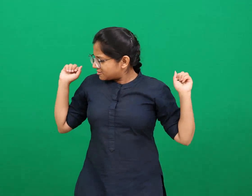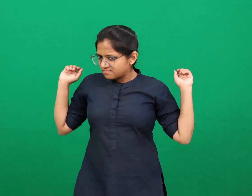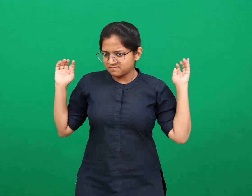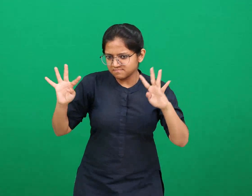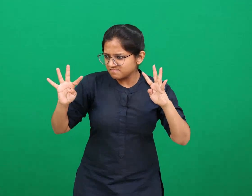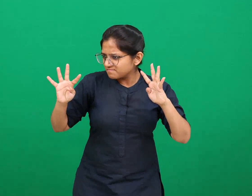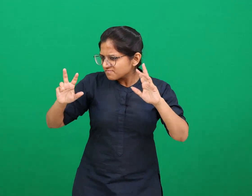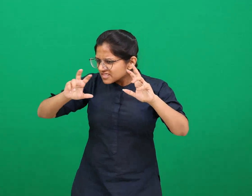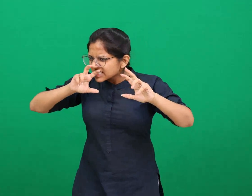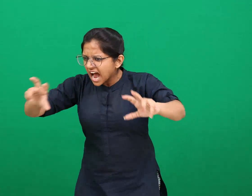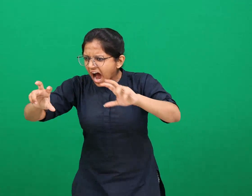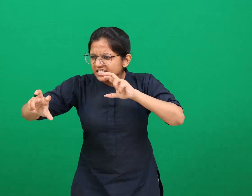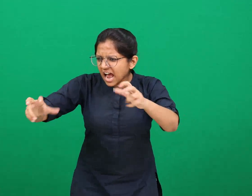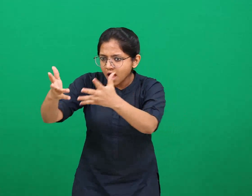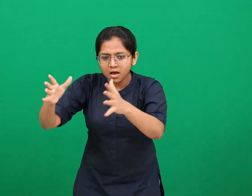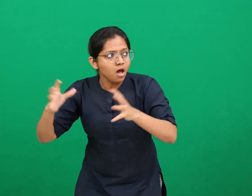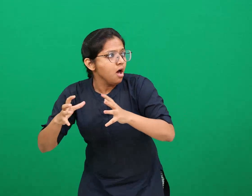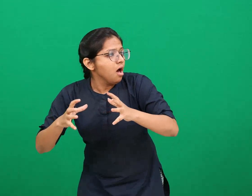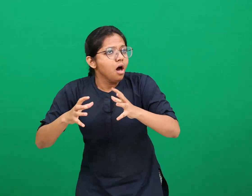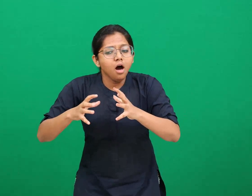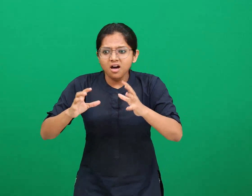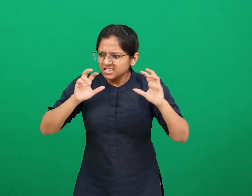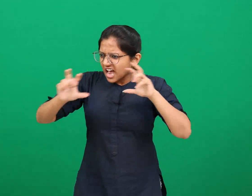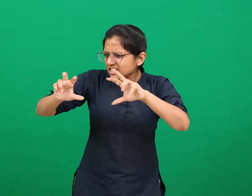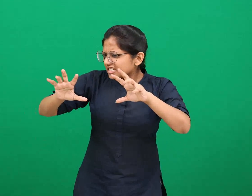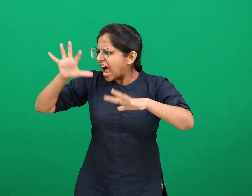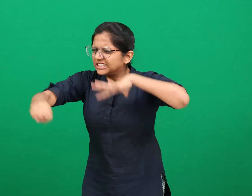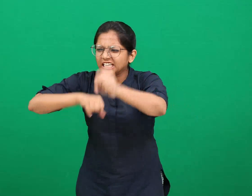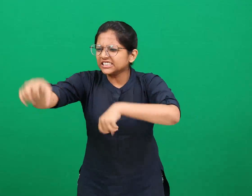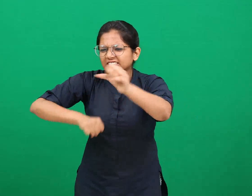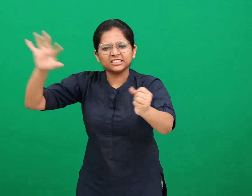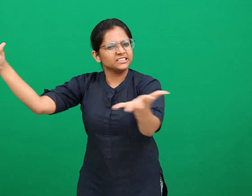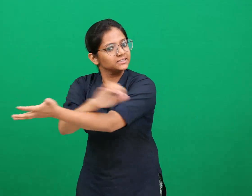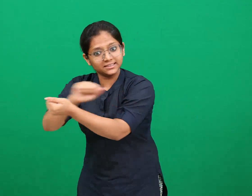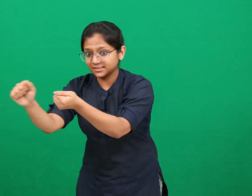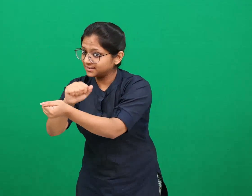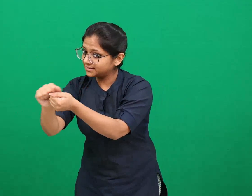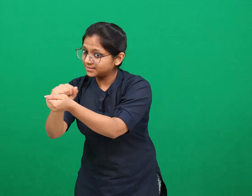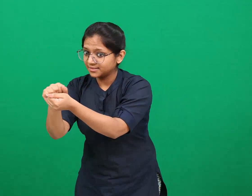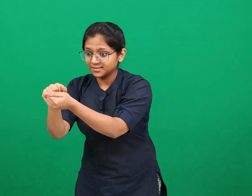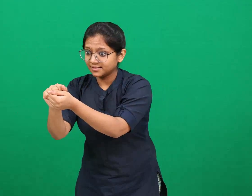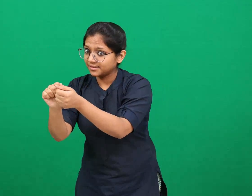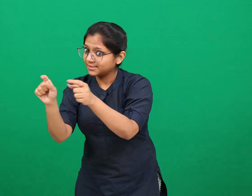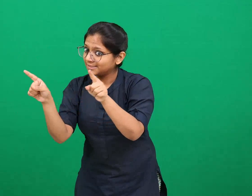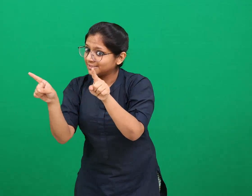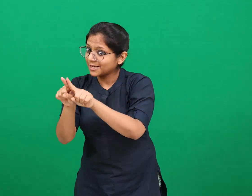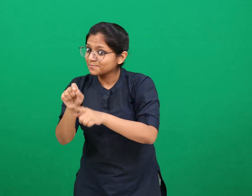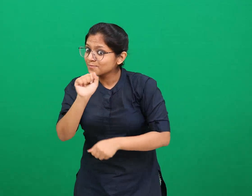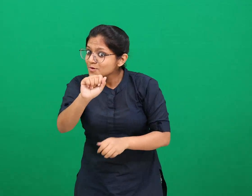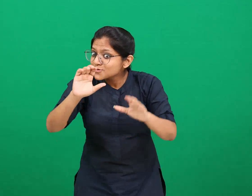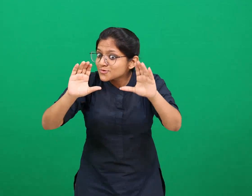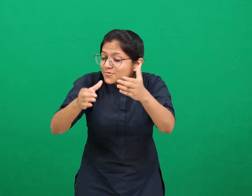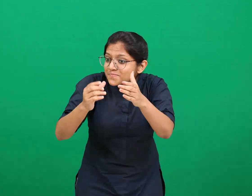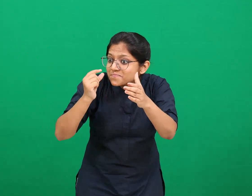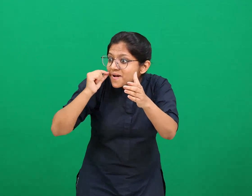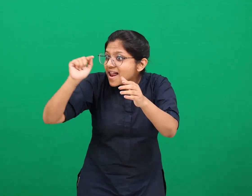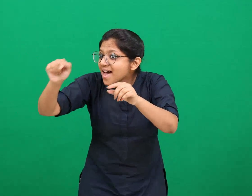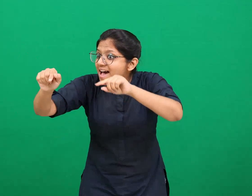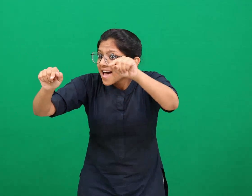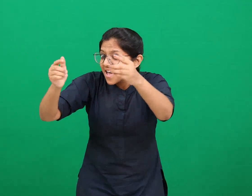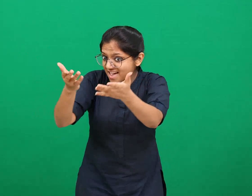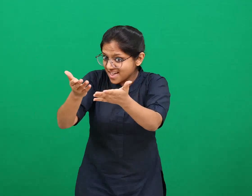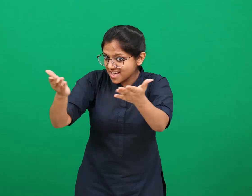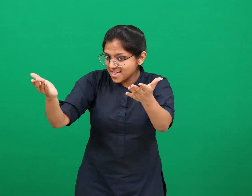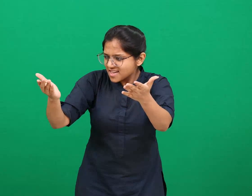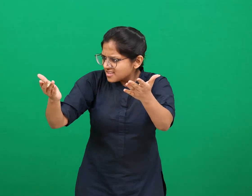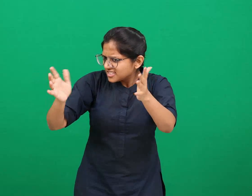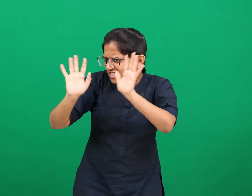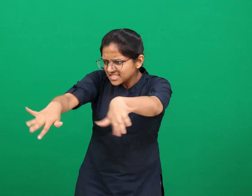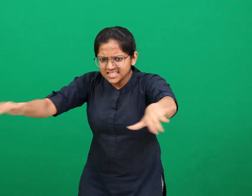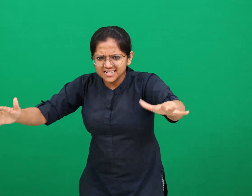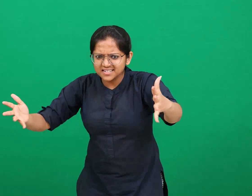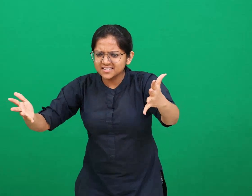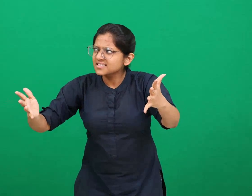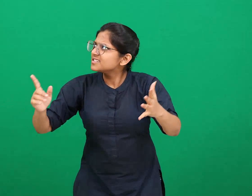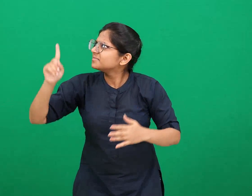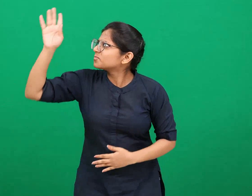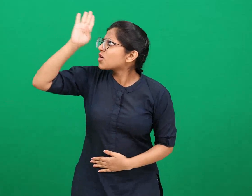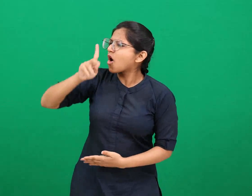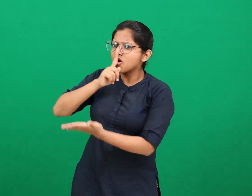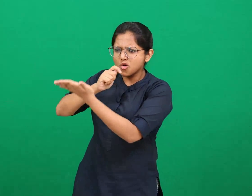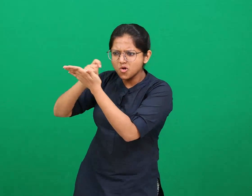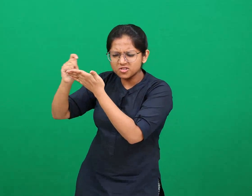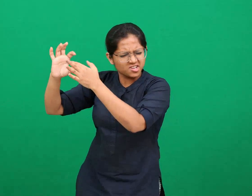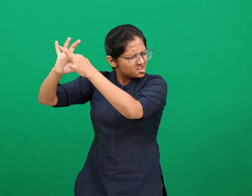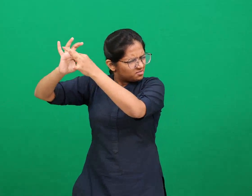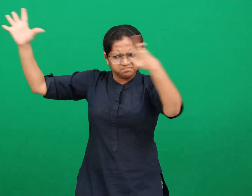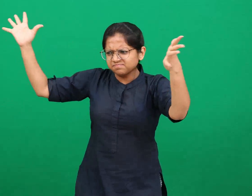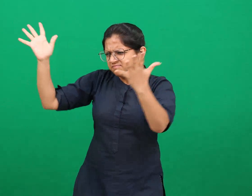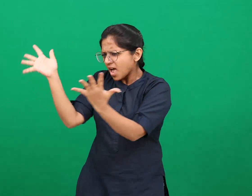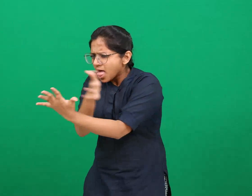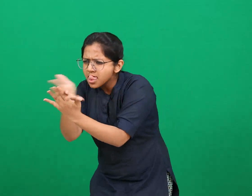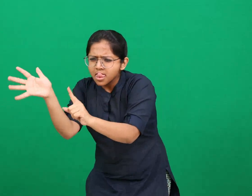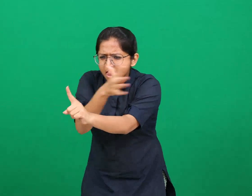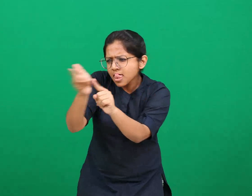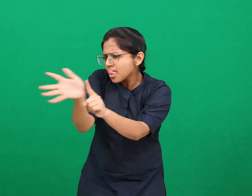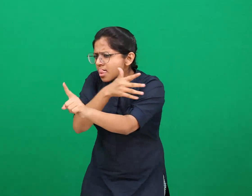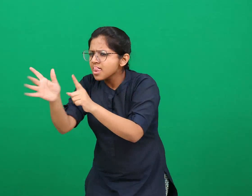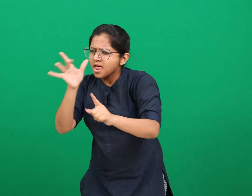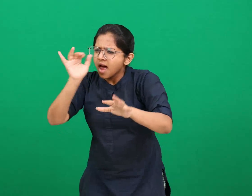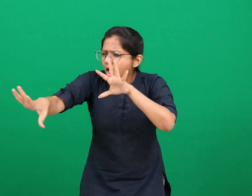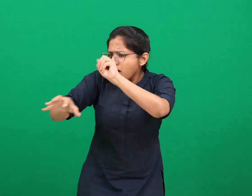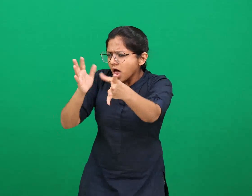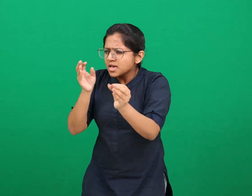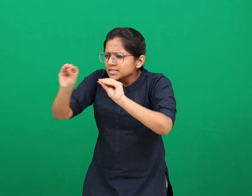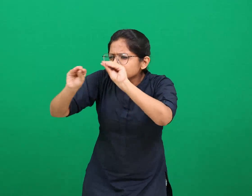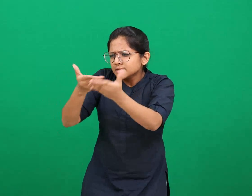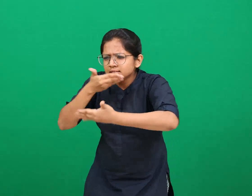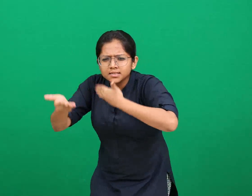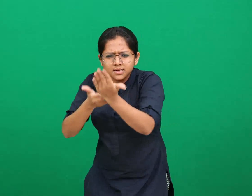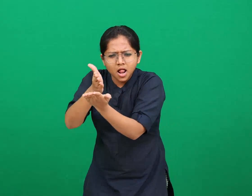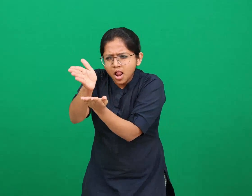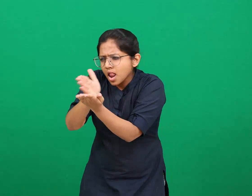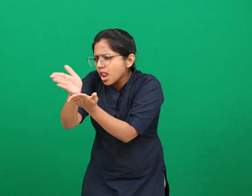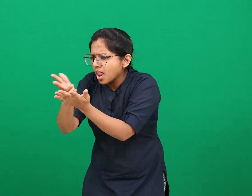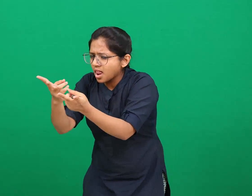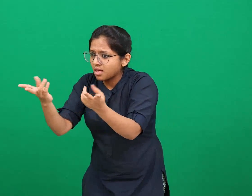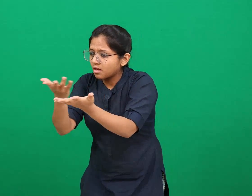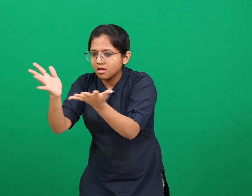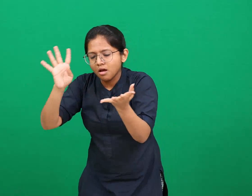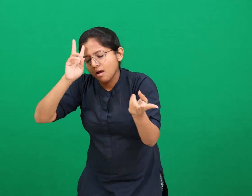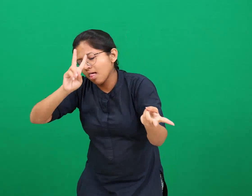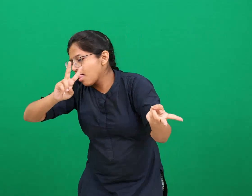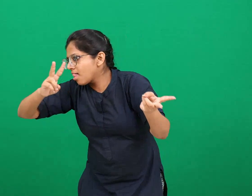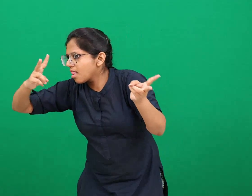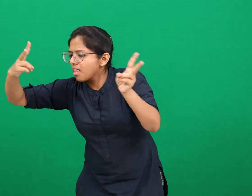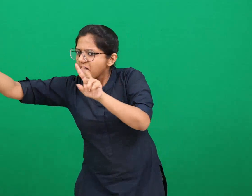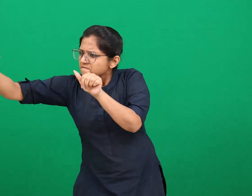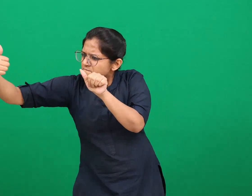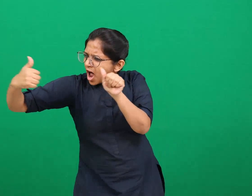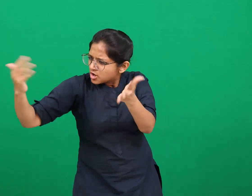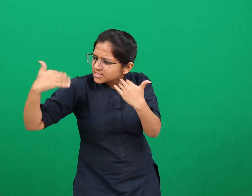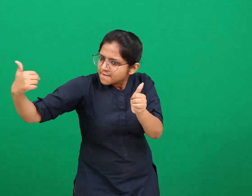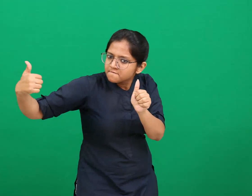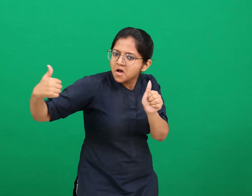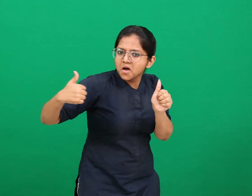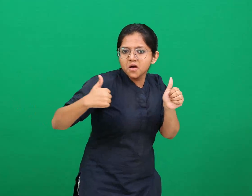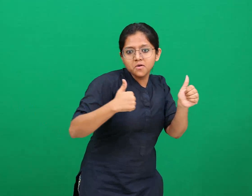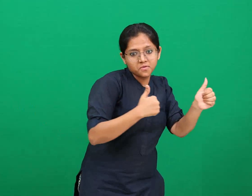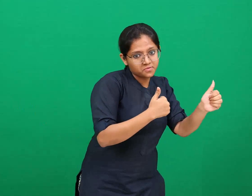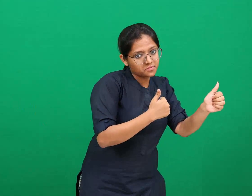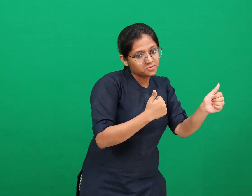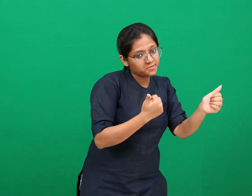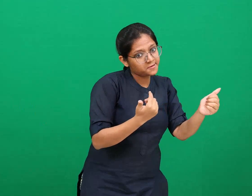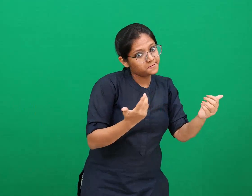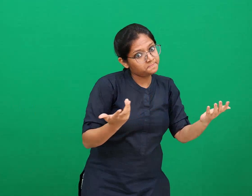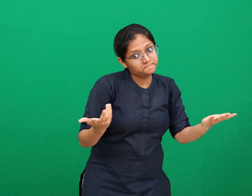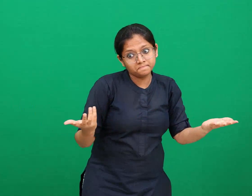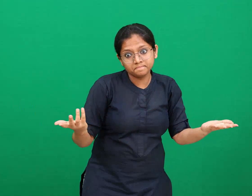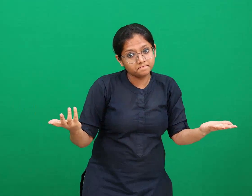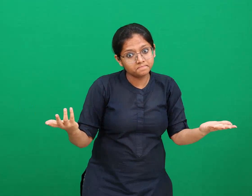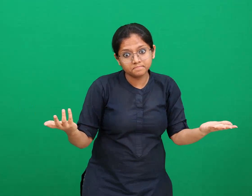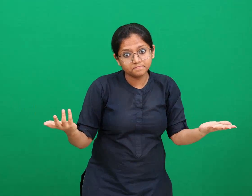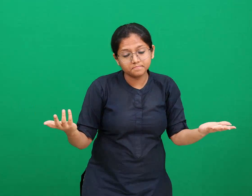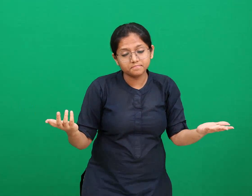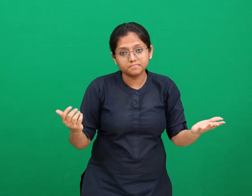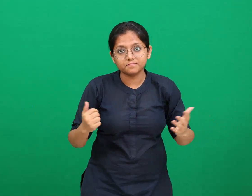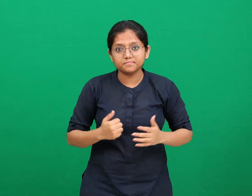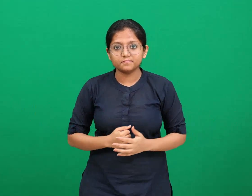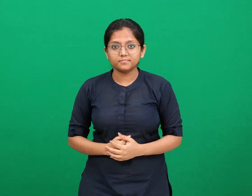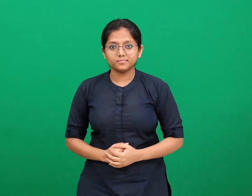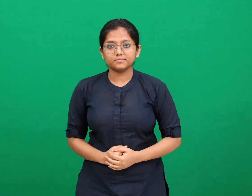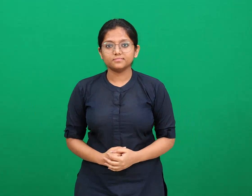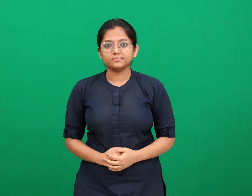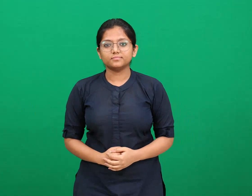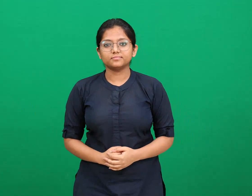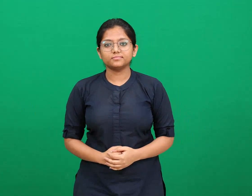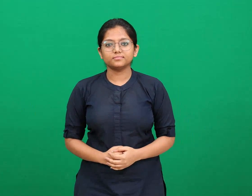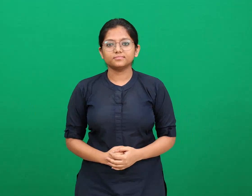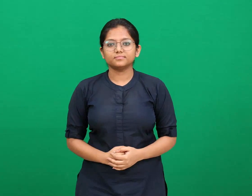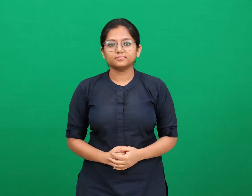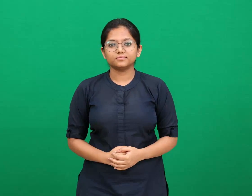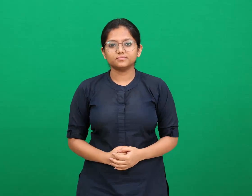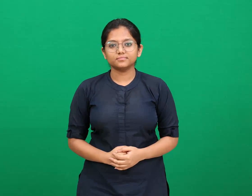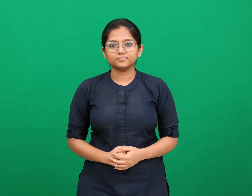Even from your own number, men will rise up and distort the truth to draw away disciples after them.